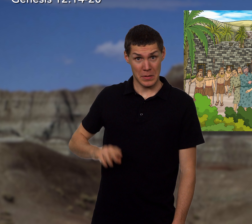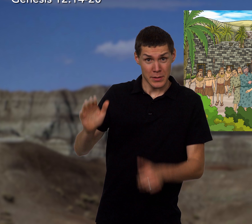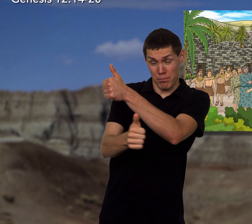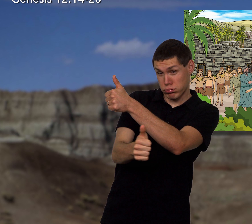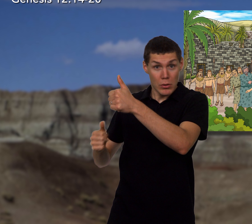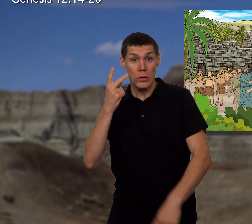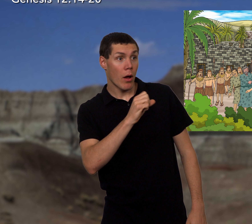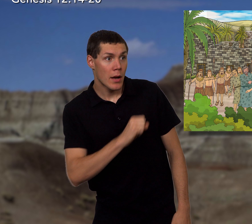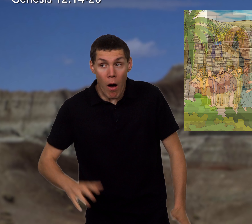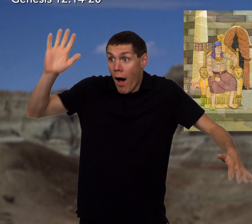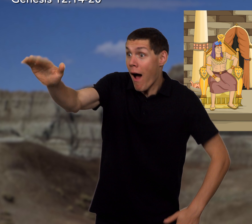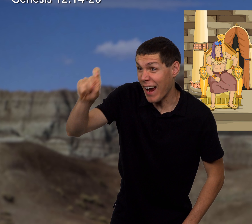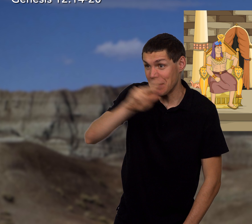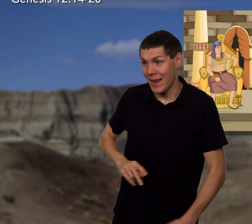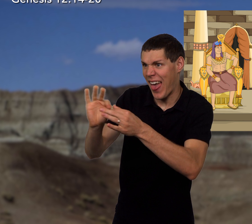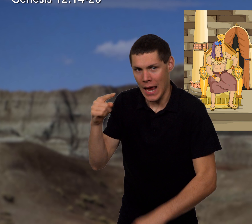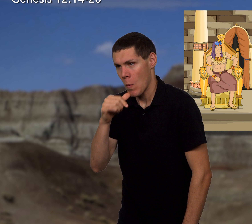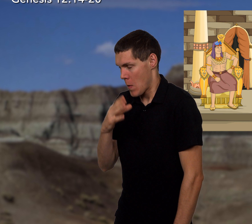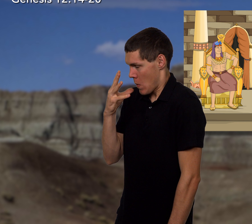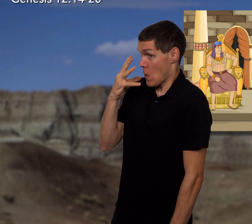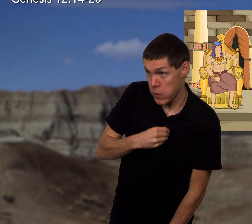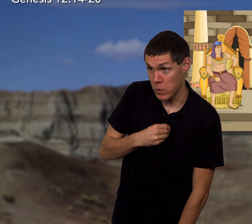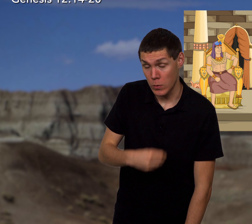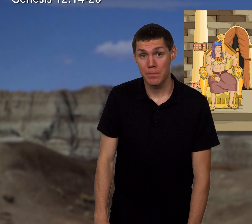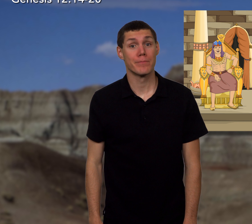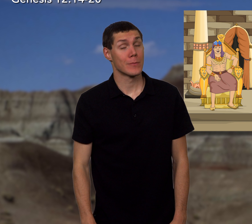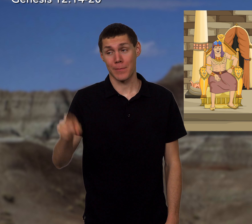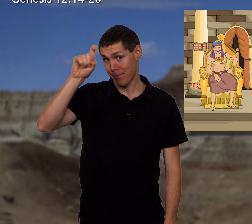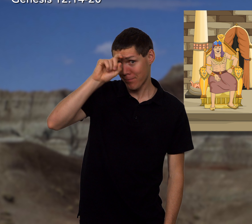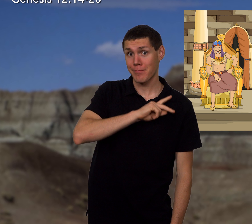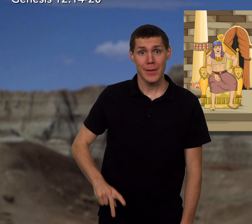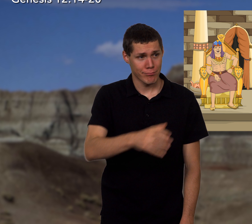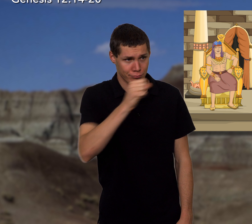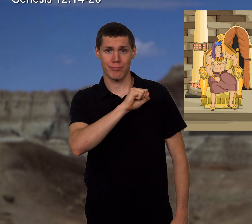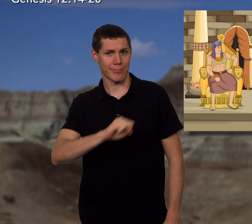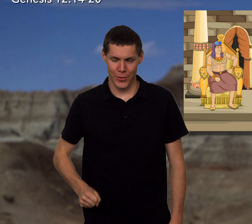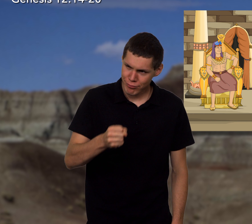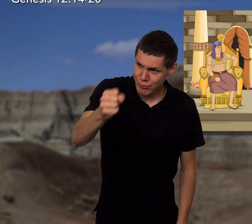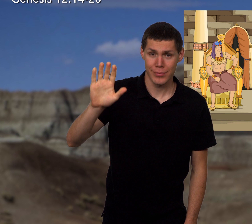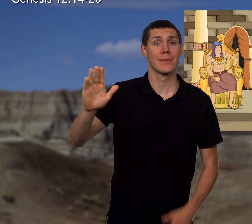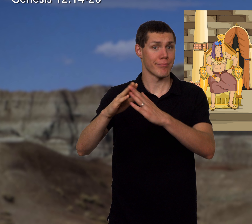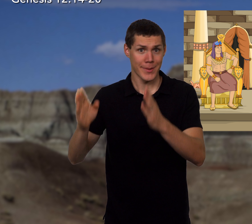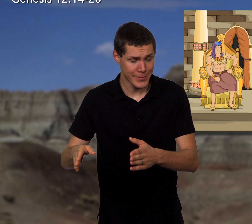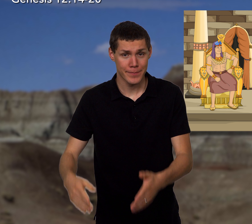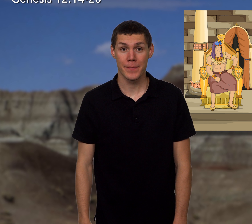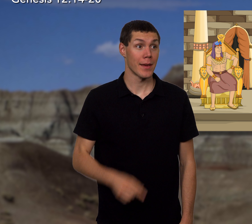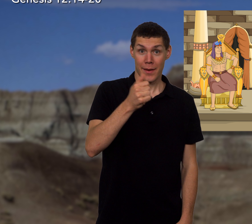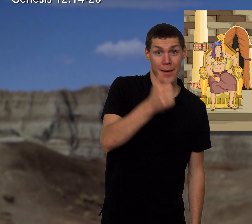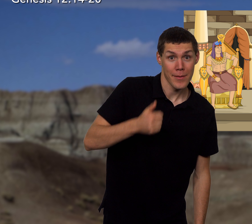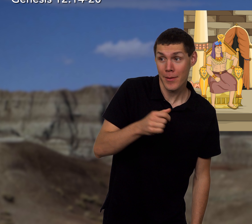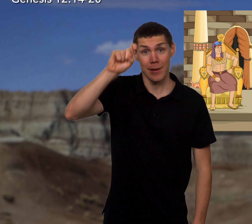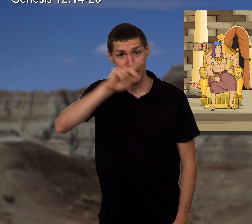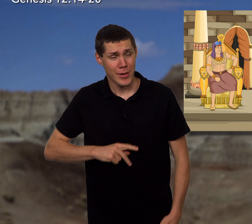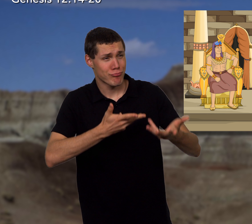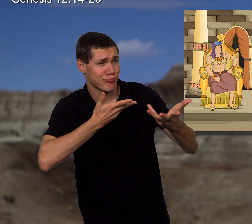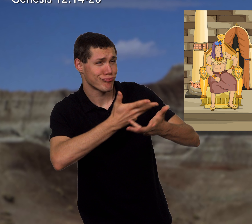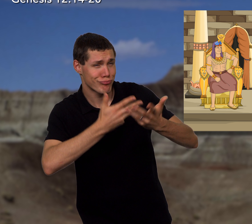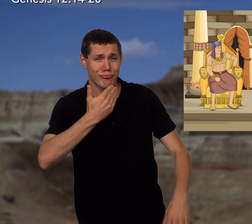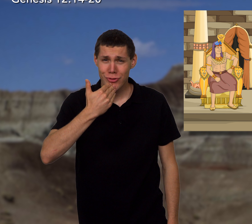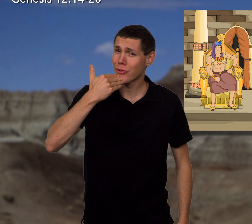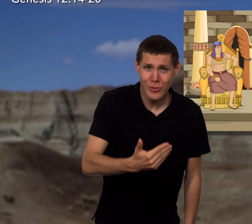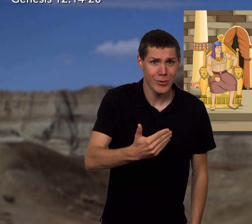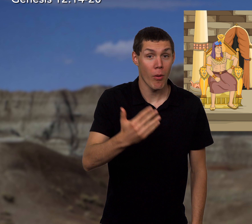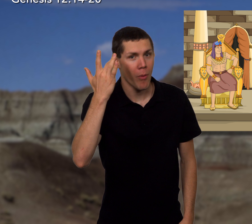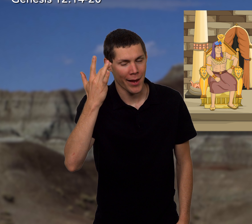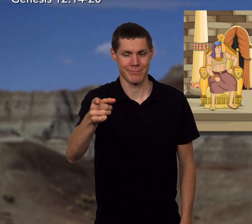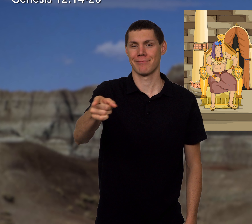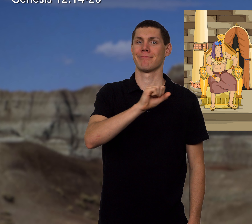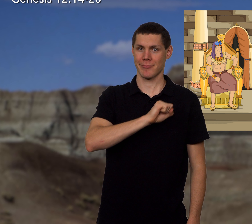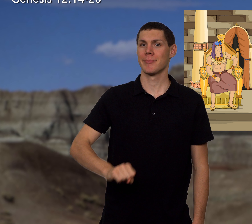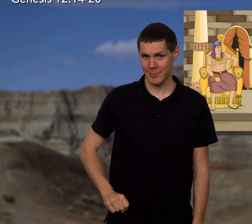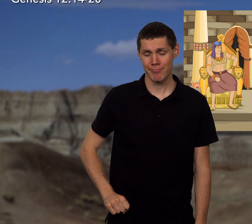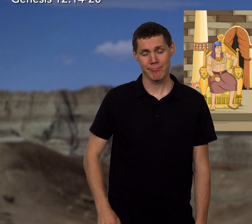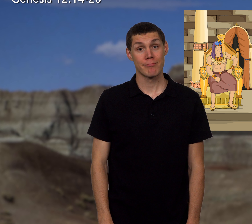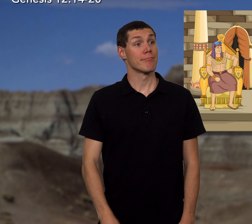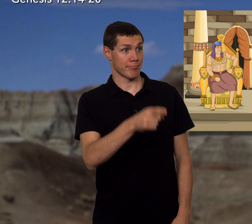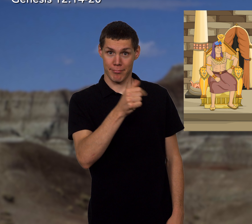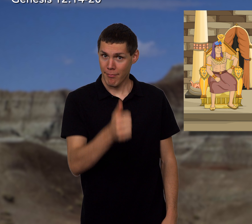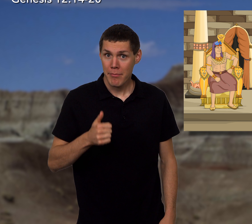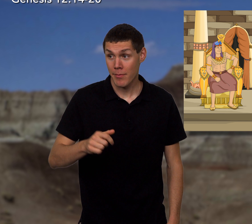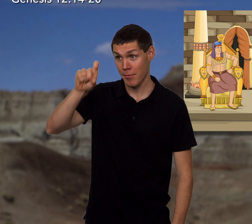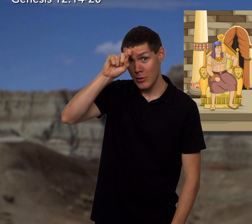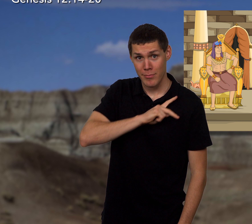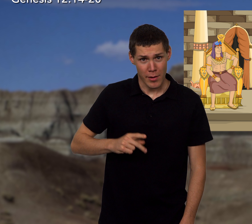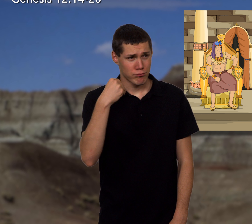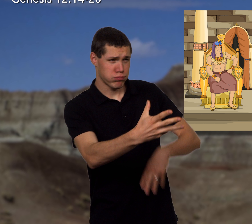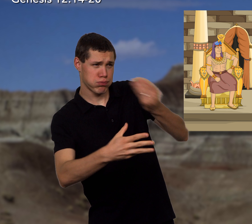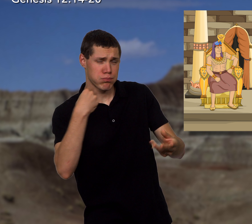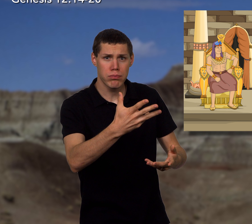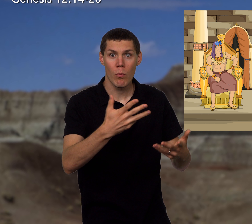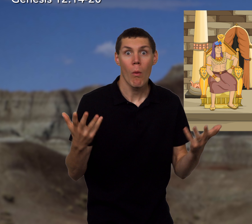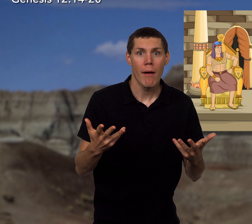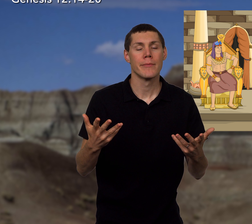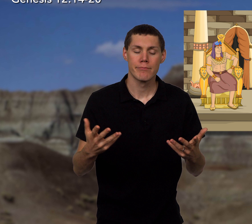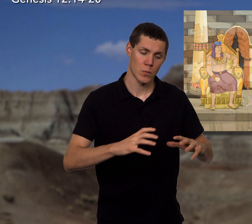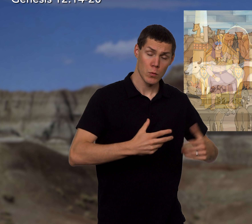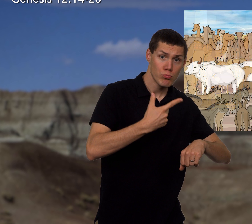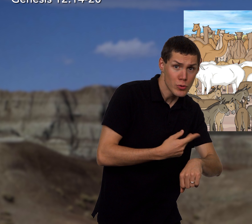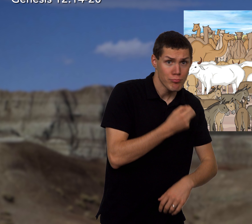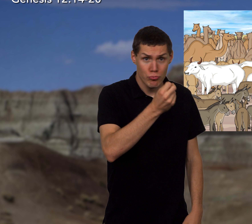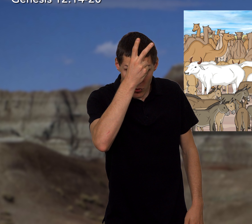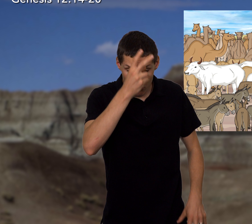When Pharaoh’s officials saw Sarai, they commended her to him, and she was taken into the palace of Pharaoh.